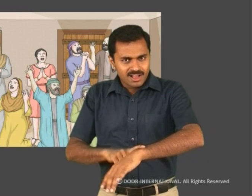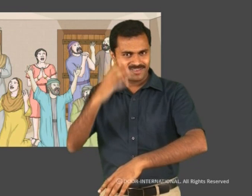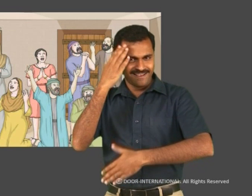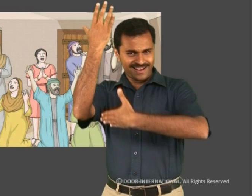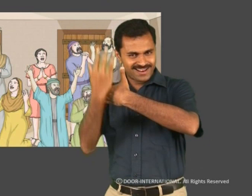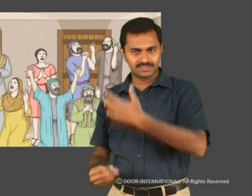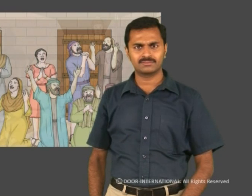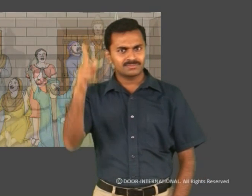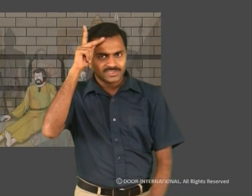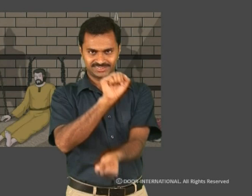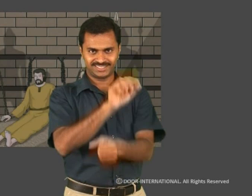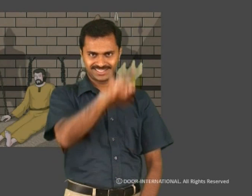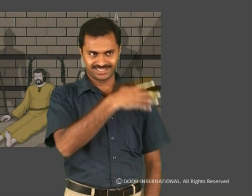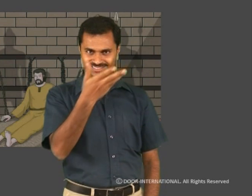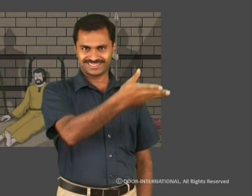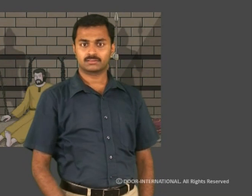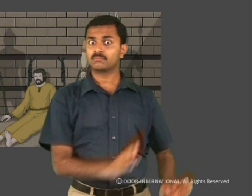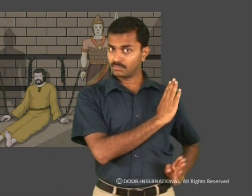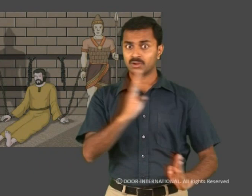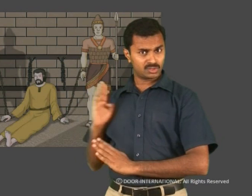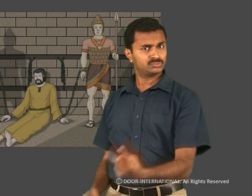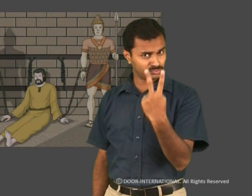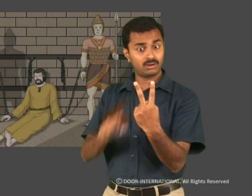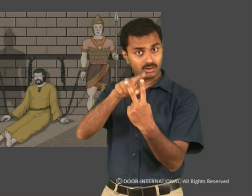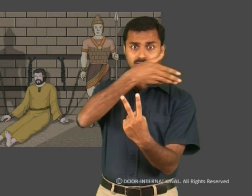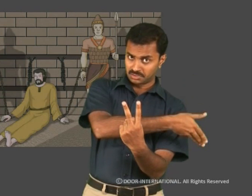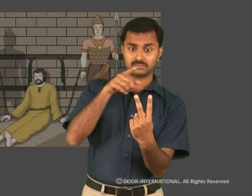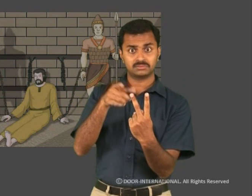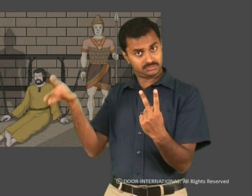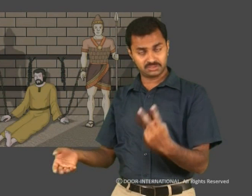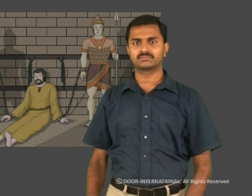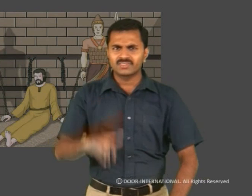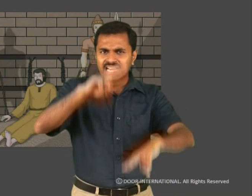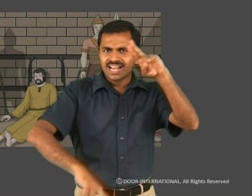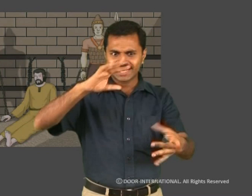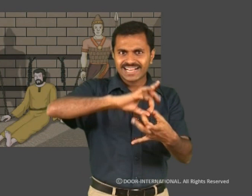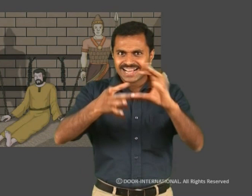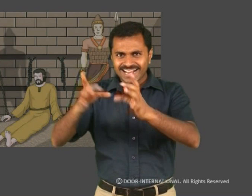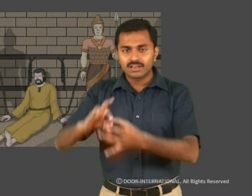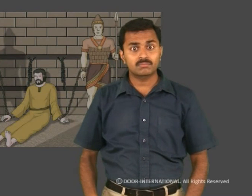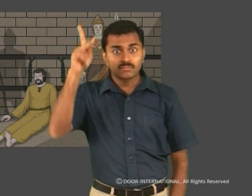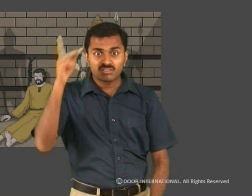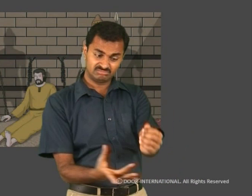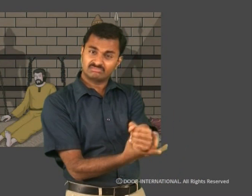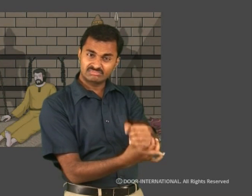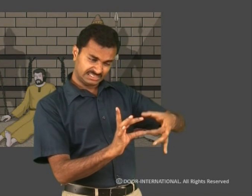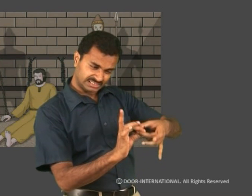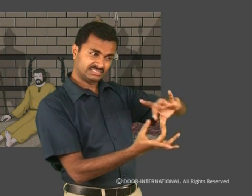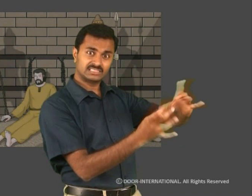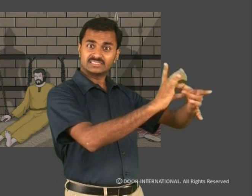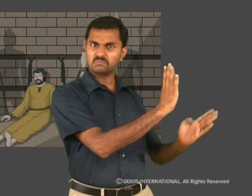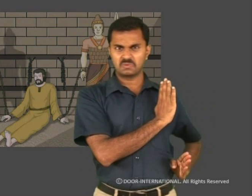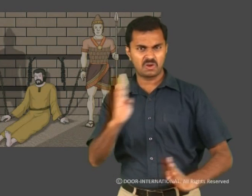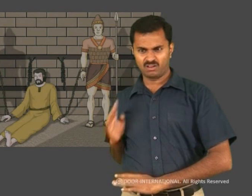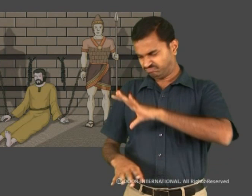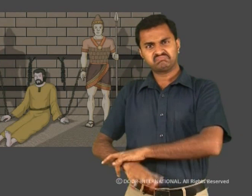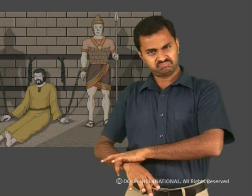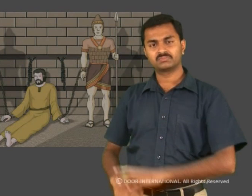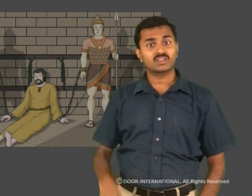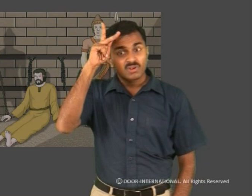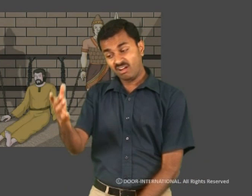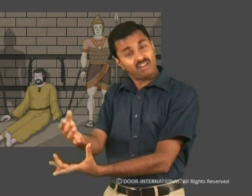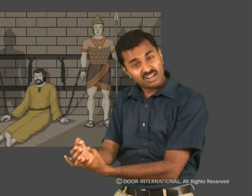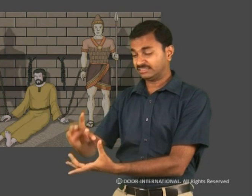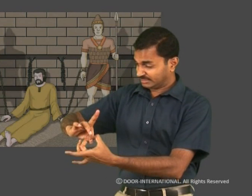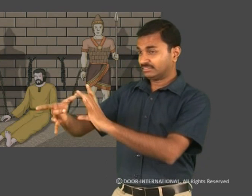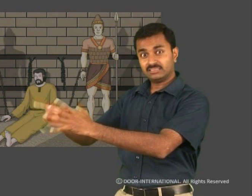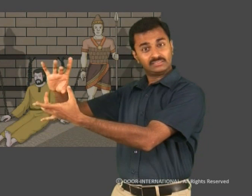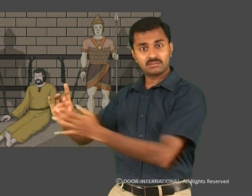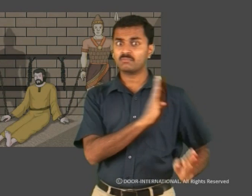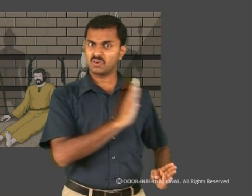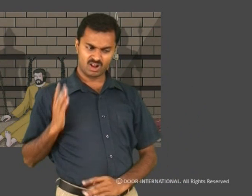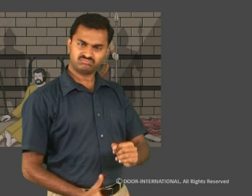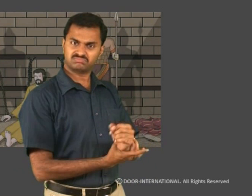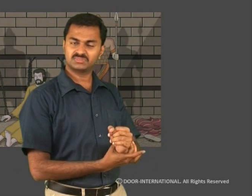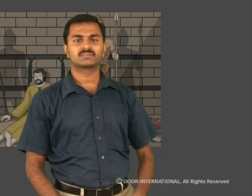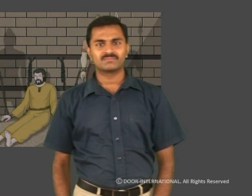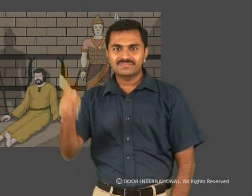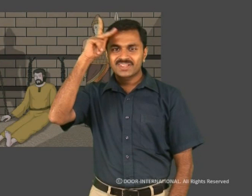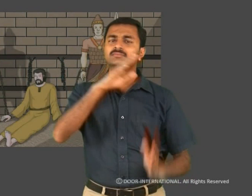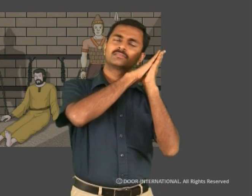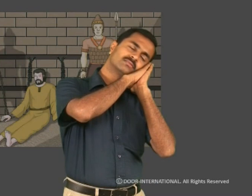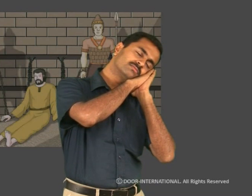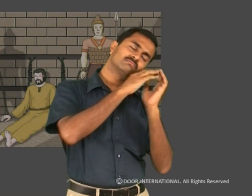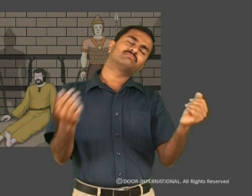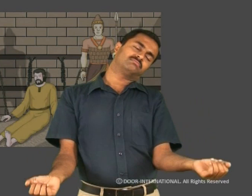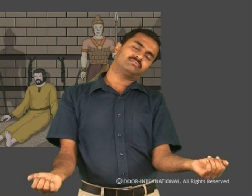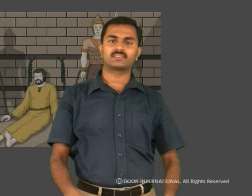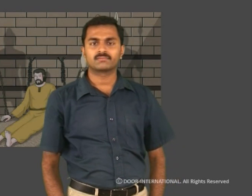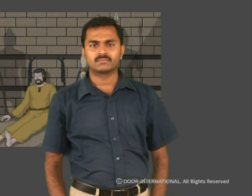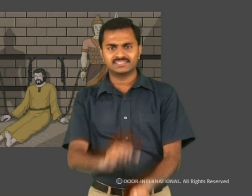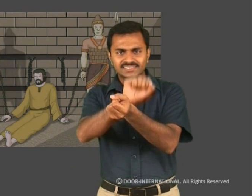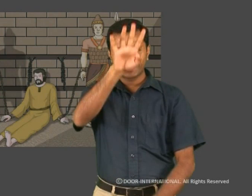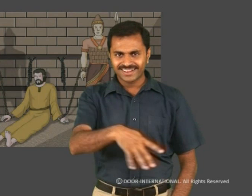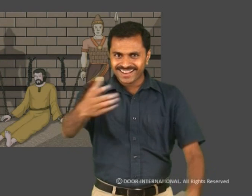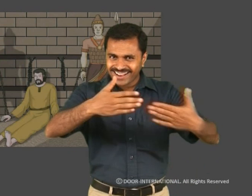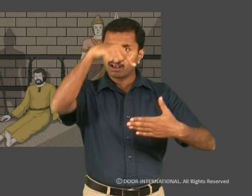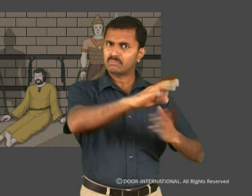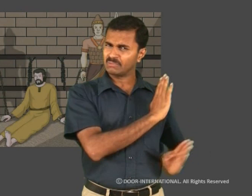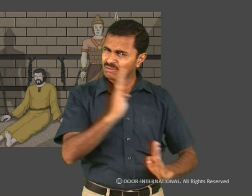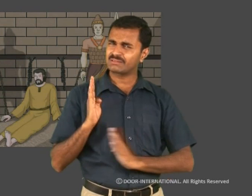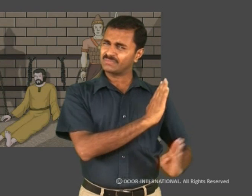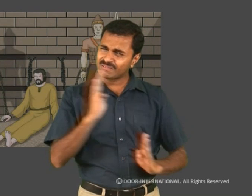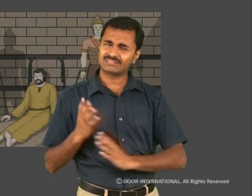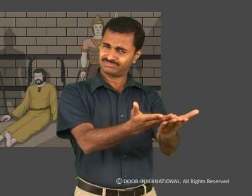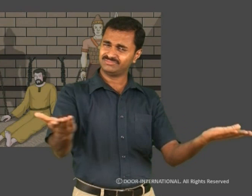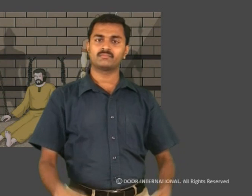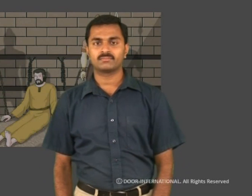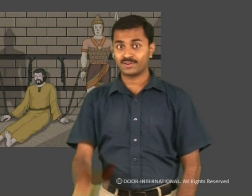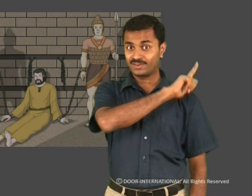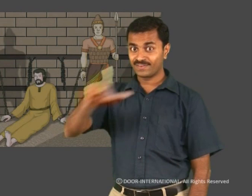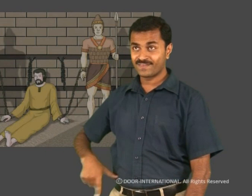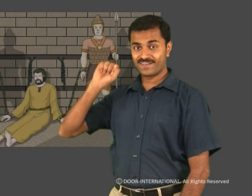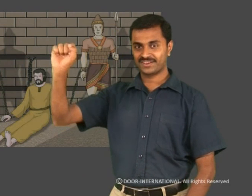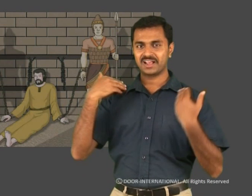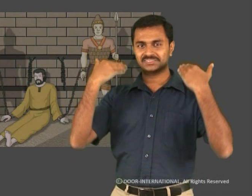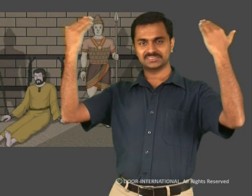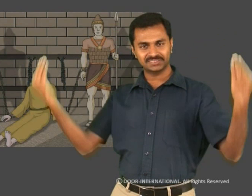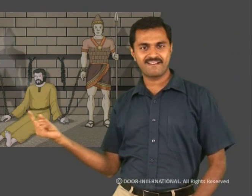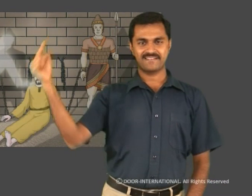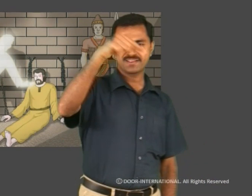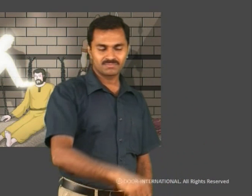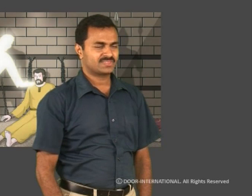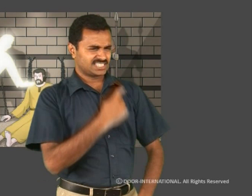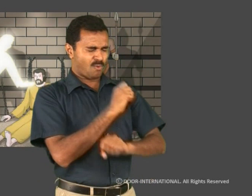On the night before Herod was to bring him to trial, Peter was sleeping between two soldiers, bound with two chains, with sentries standing guard at the entrance to the prison.